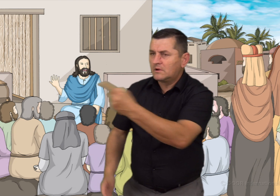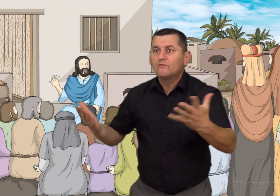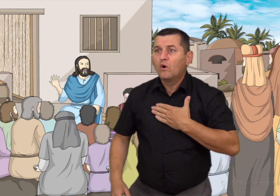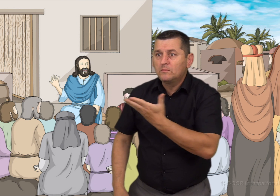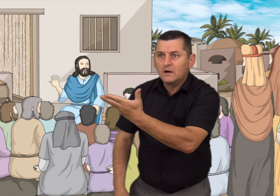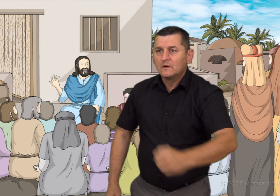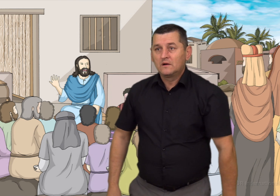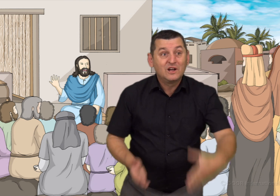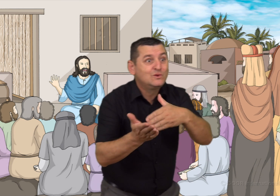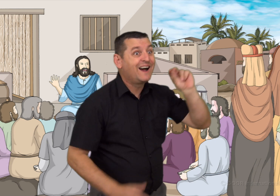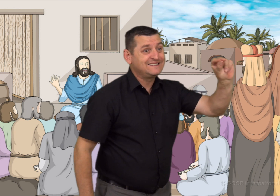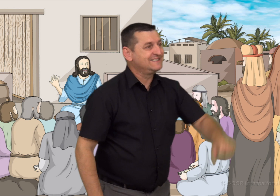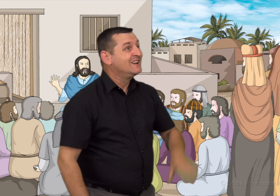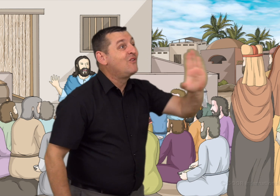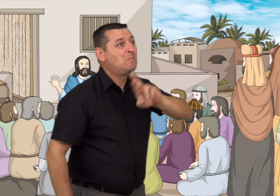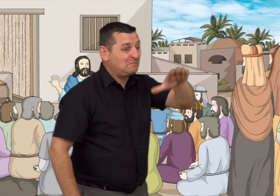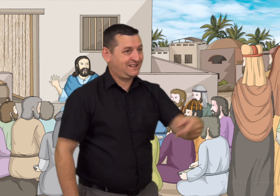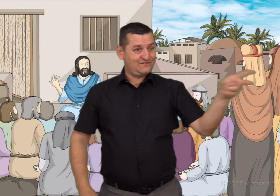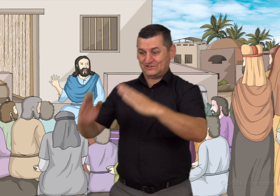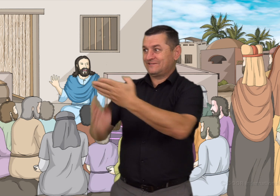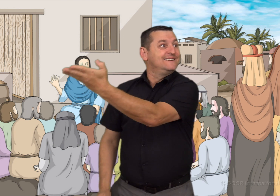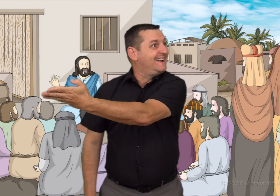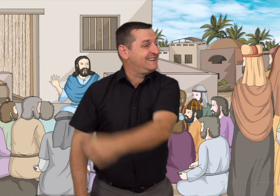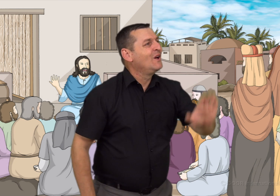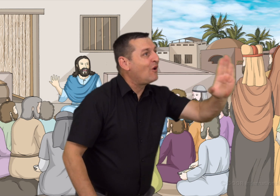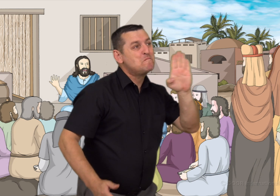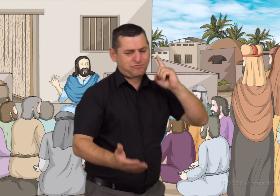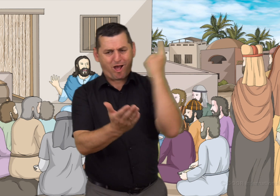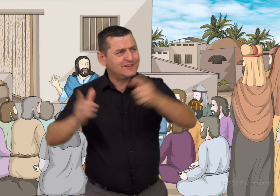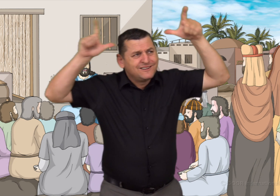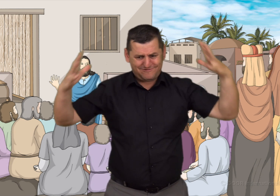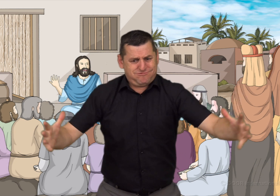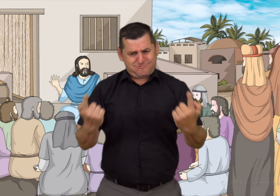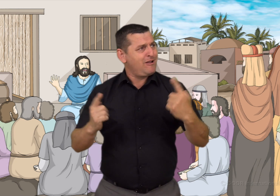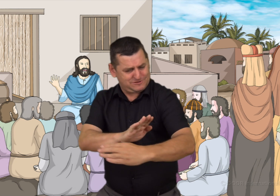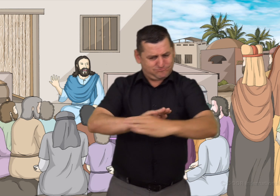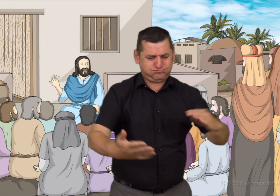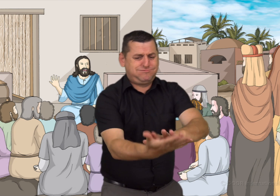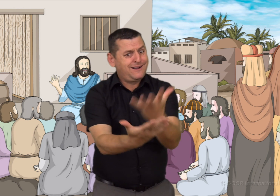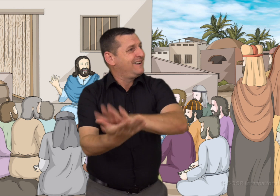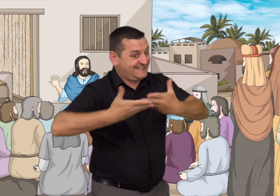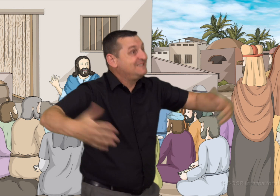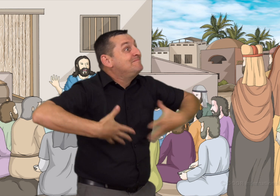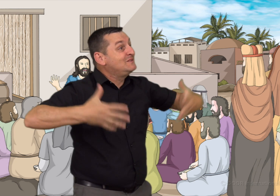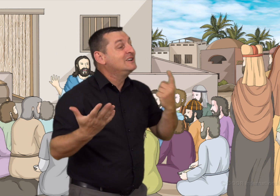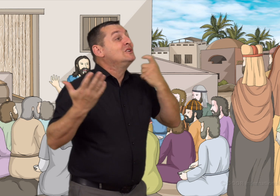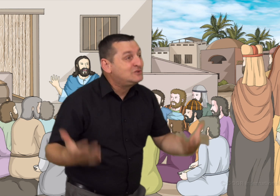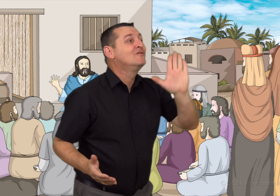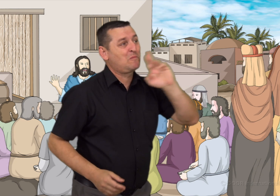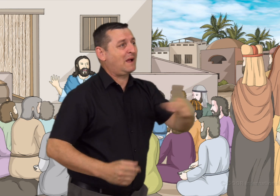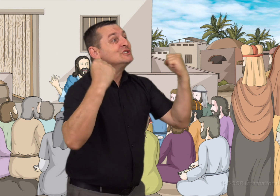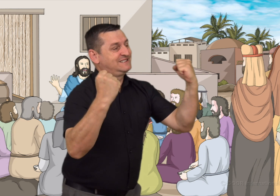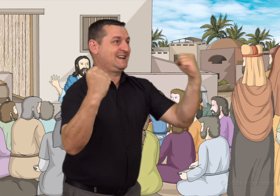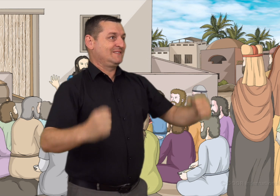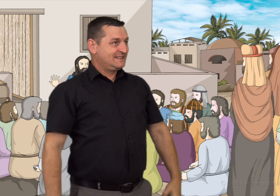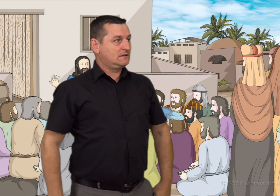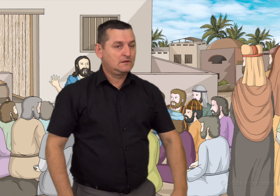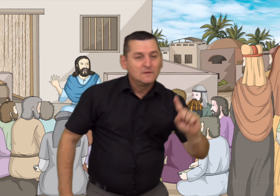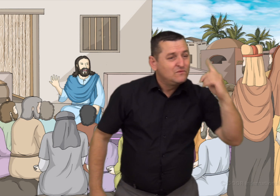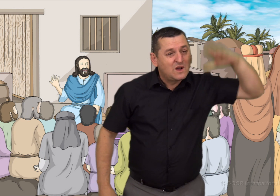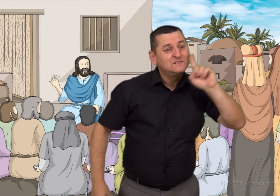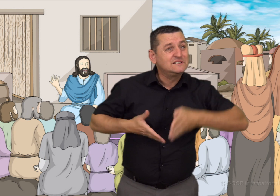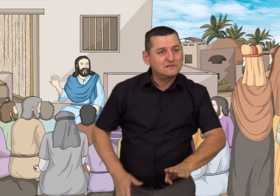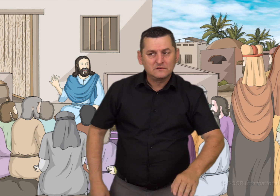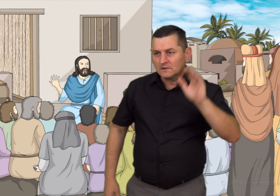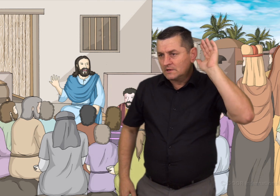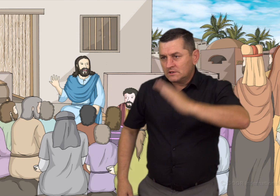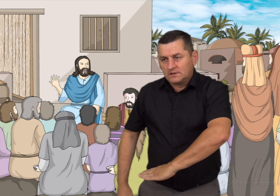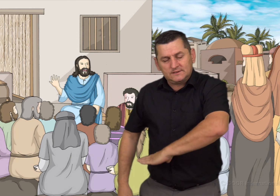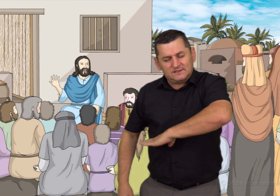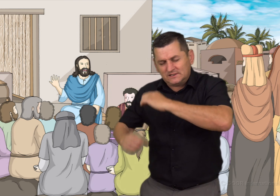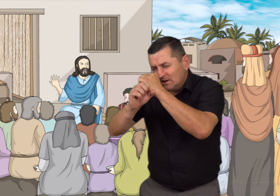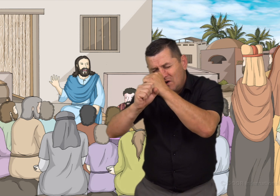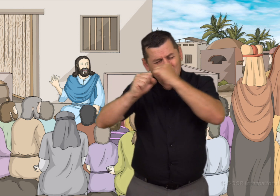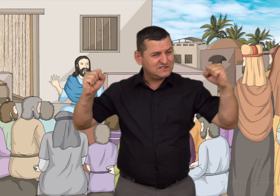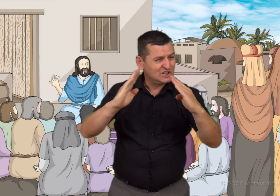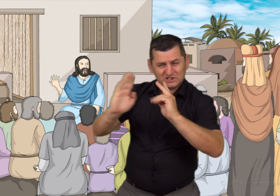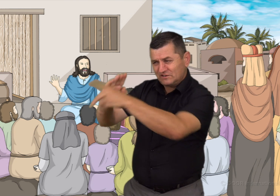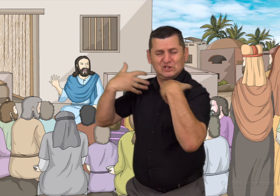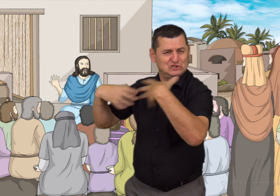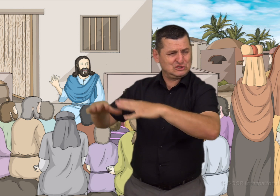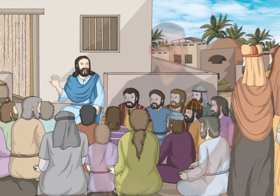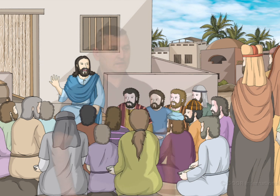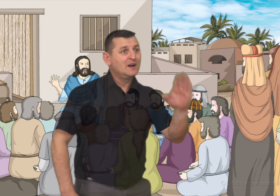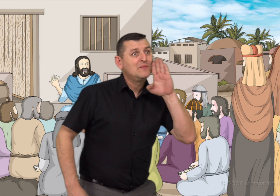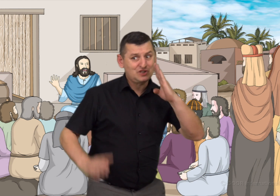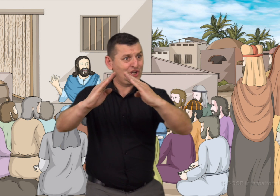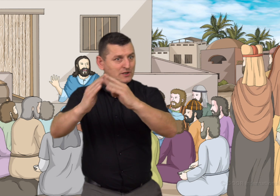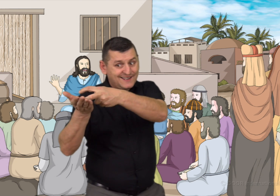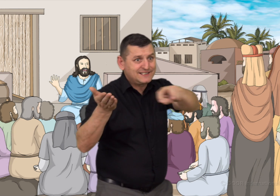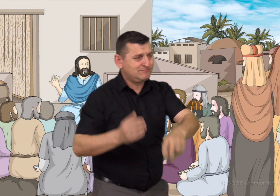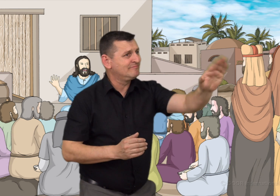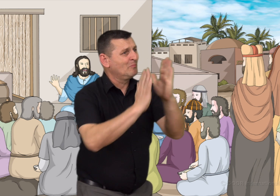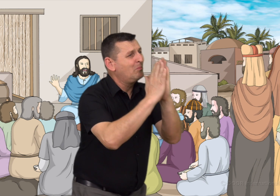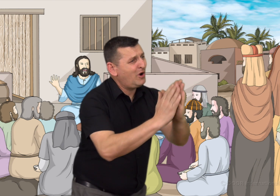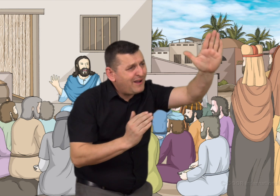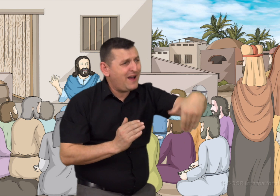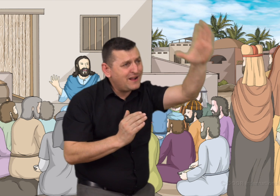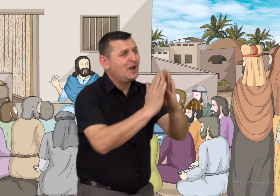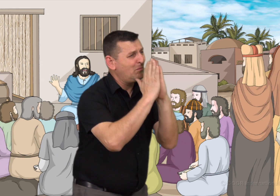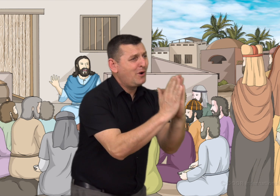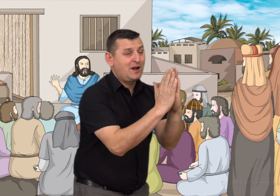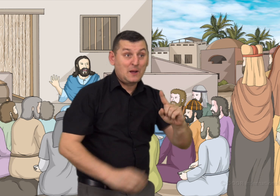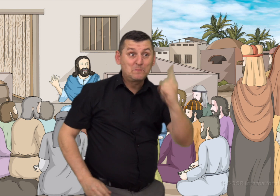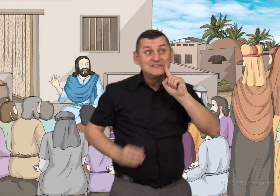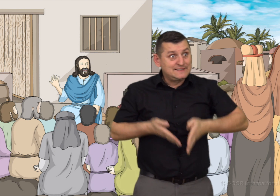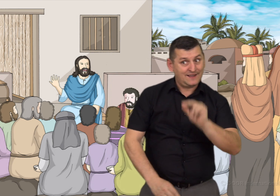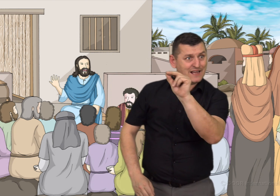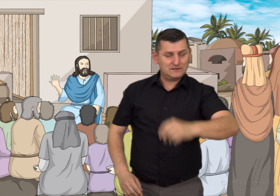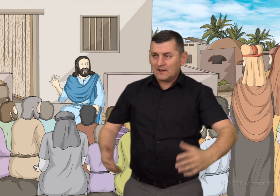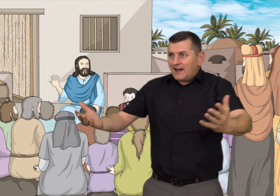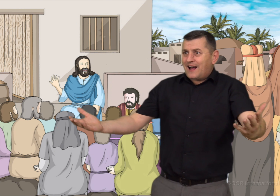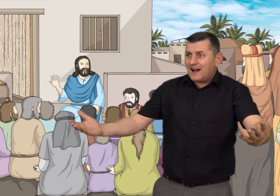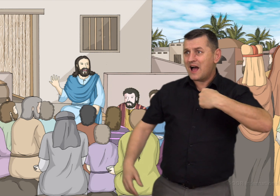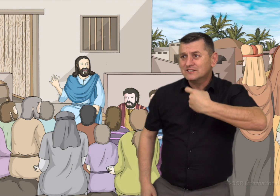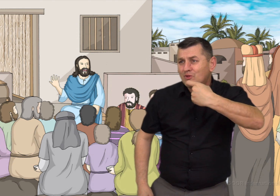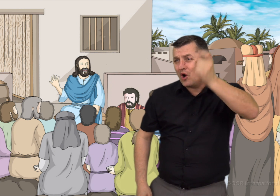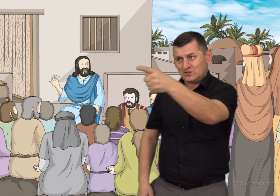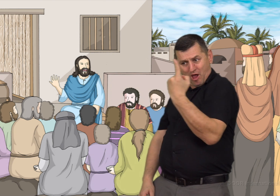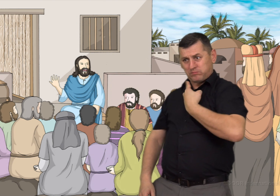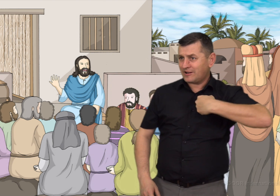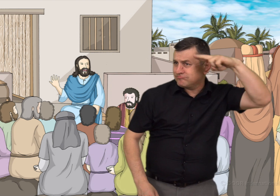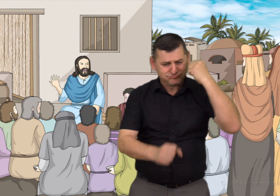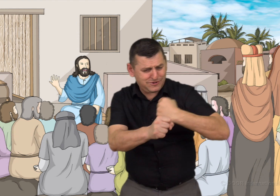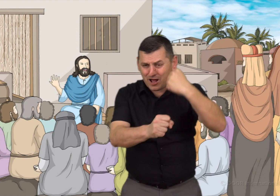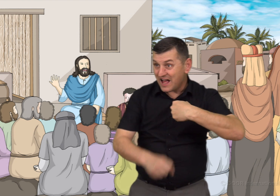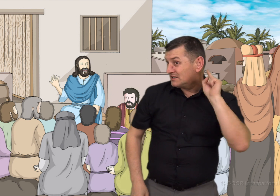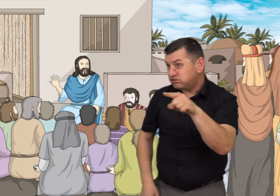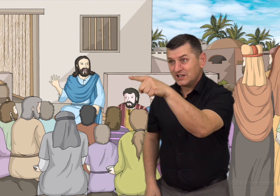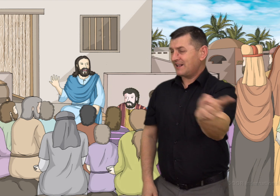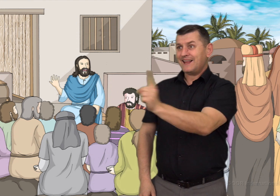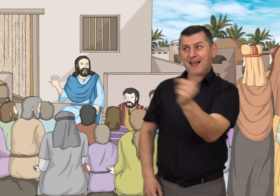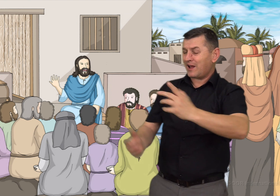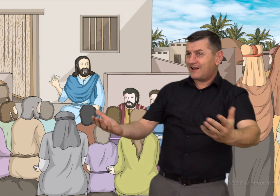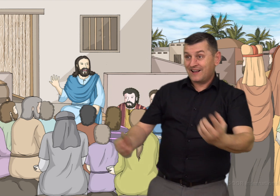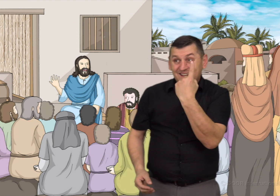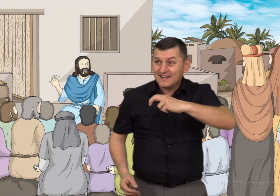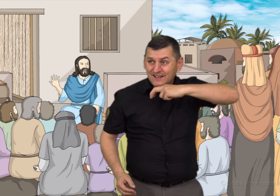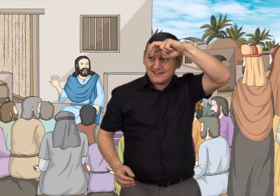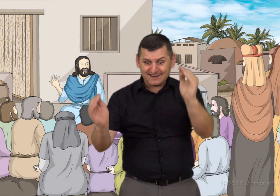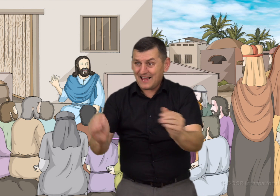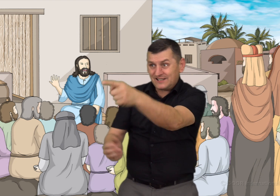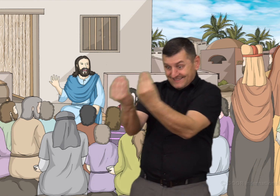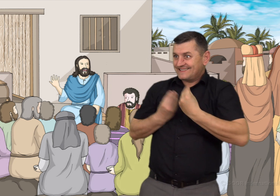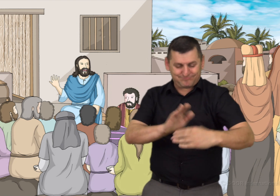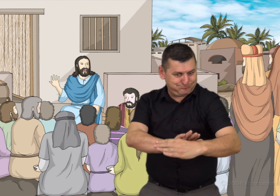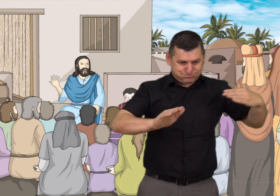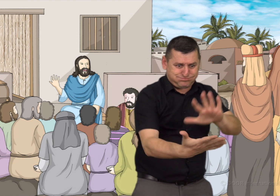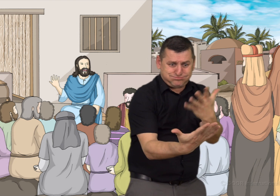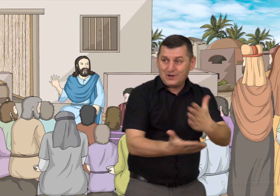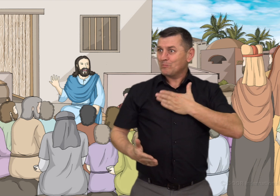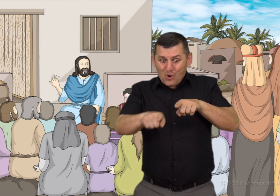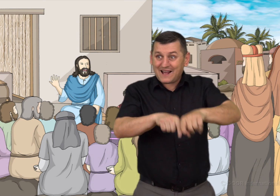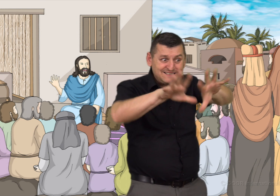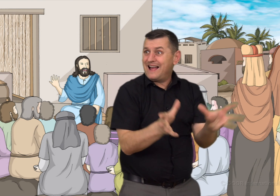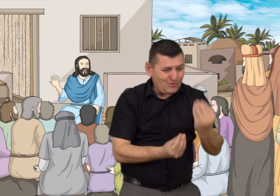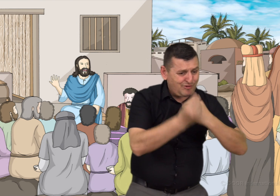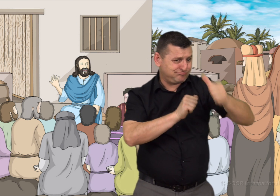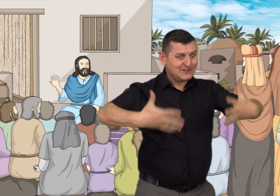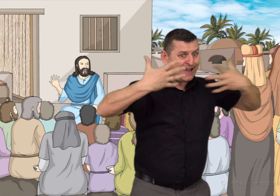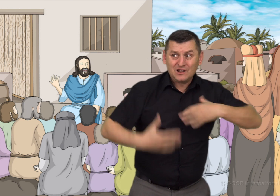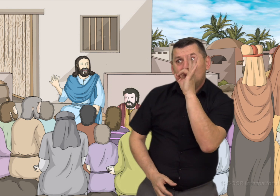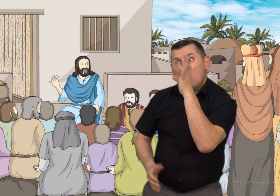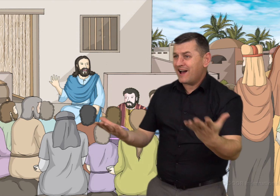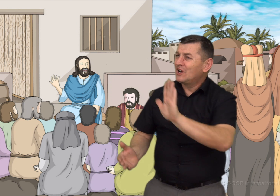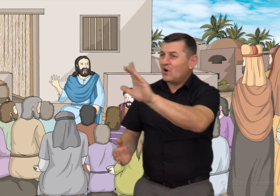‘Your brother has returned,’ he said, ‘and your father has killed the fattened calf, because he has him back safe and sound.’ The older son became angry and refused to go in. So his father came out and pleaded with him. But he answered his father, ‘Look, all these years I have served you and never disobeyed a commandment of yours.